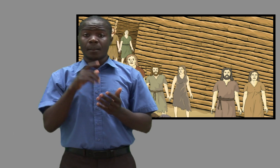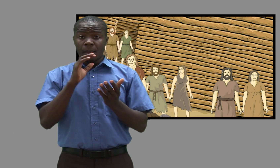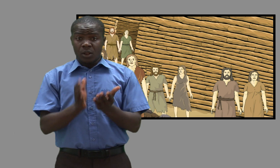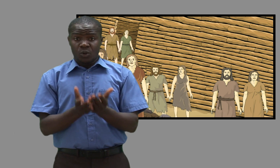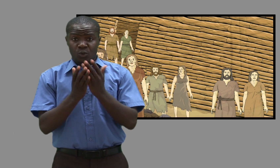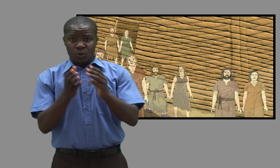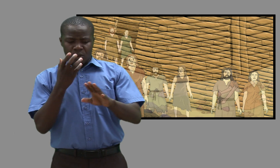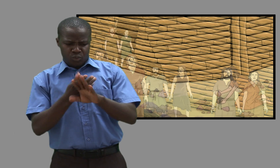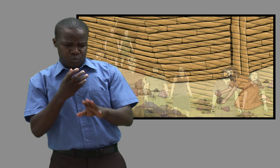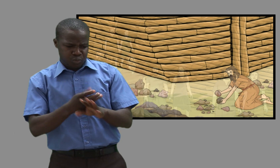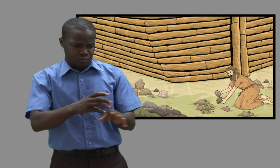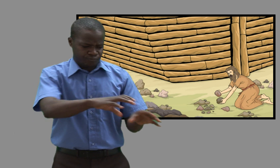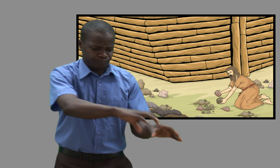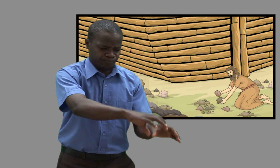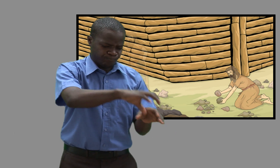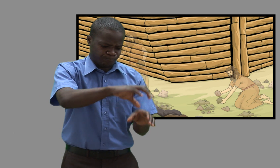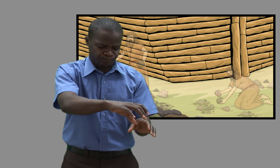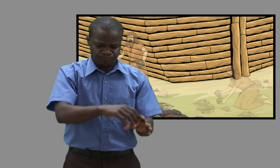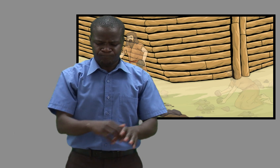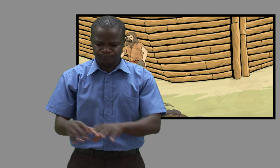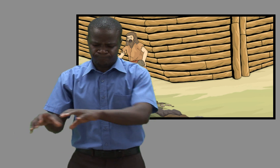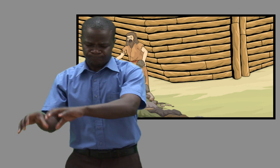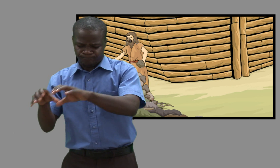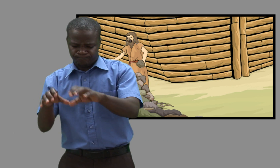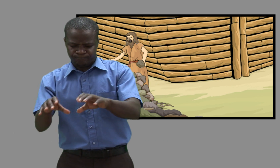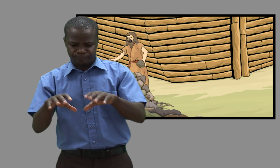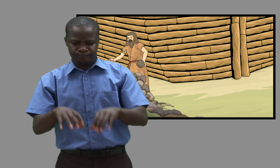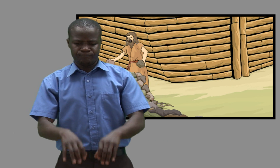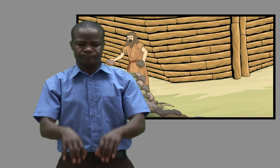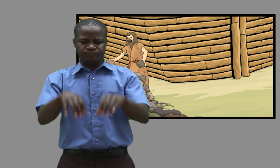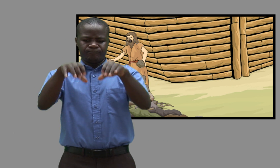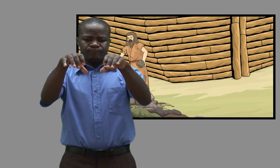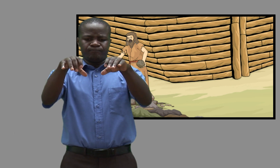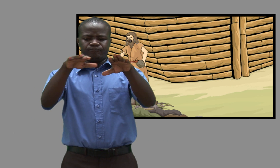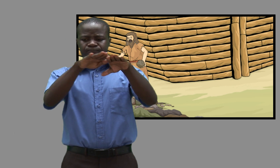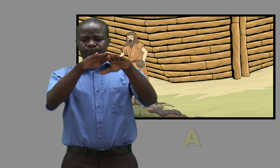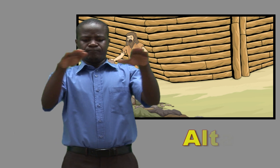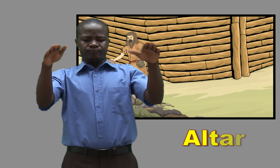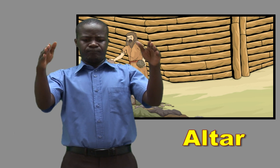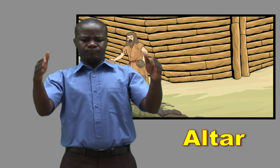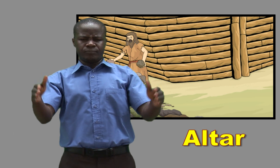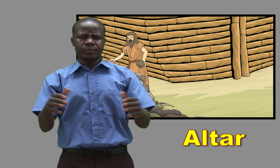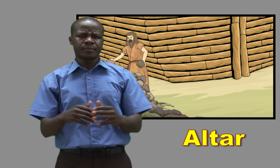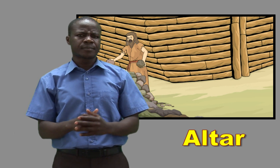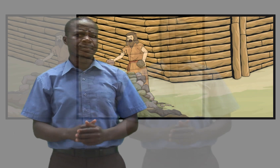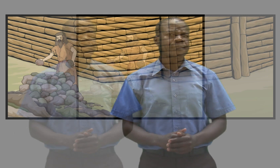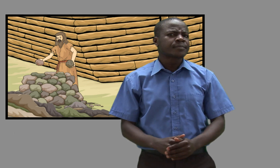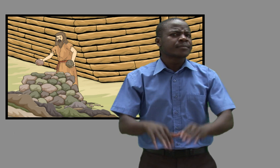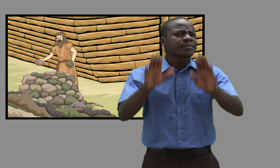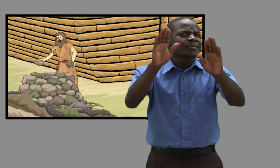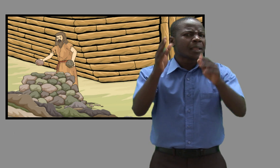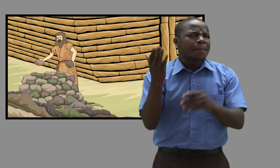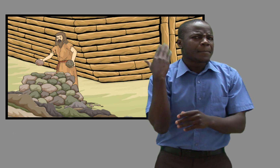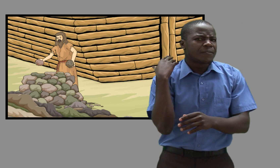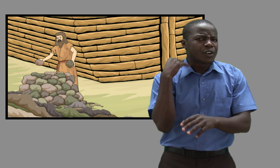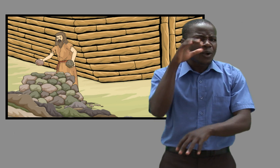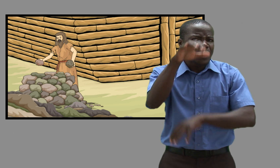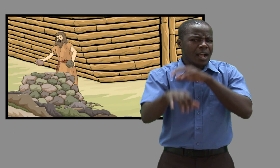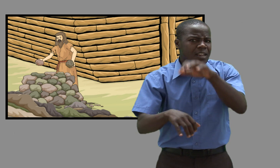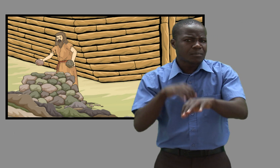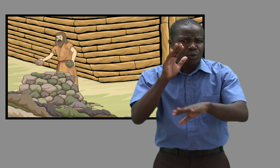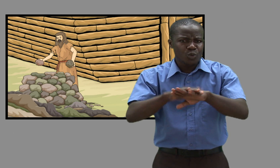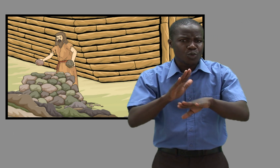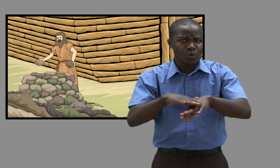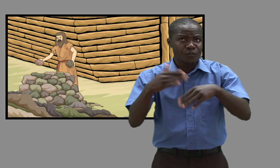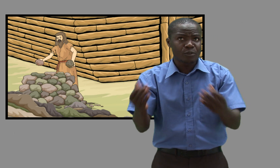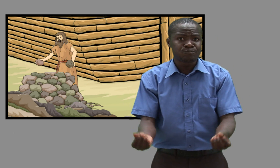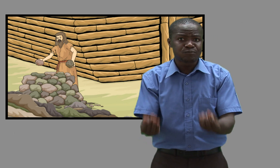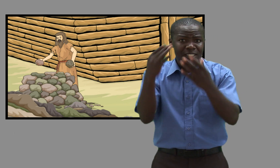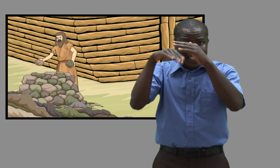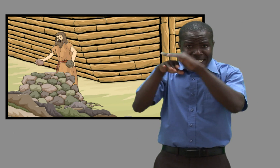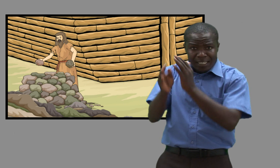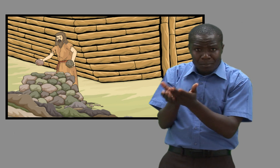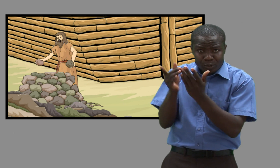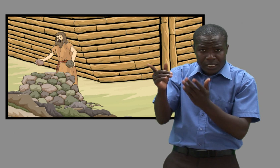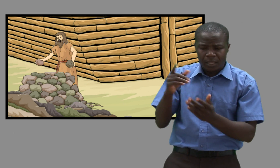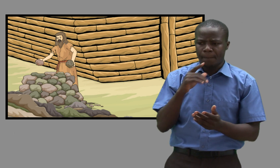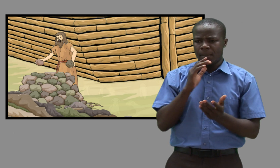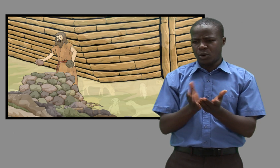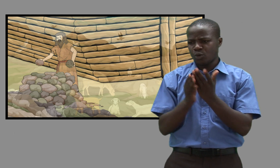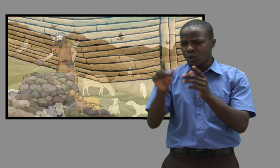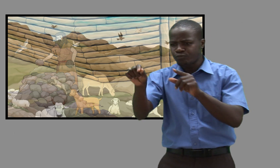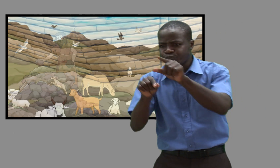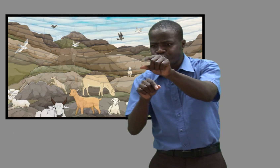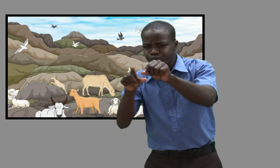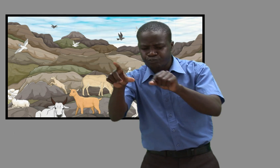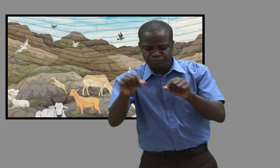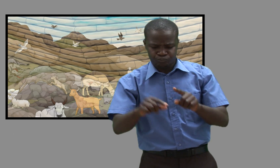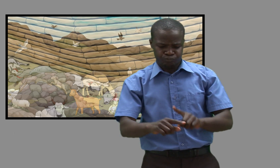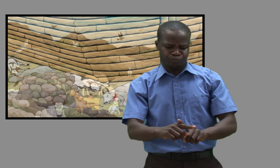Then Noah built an altar to the LORD.